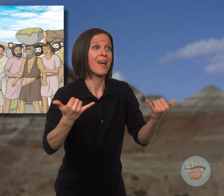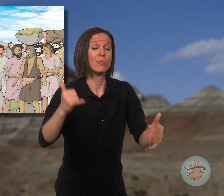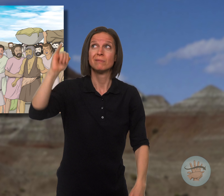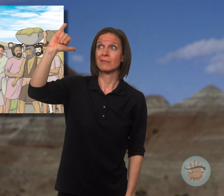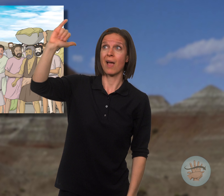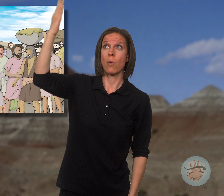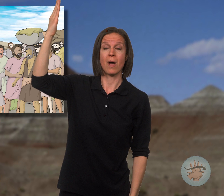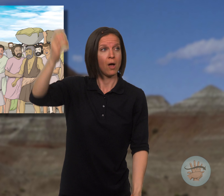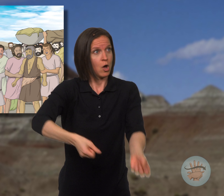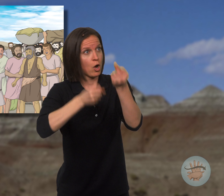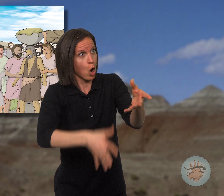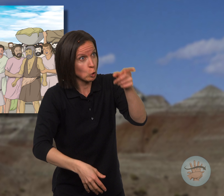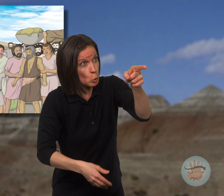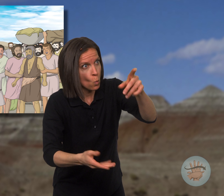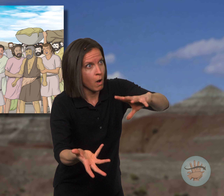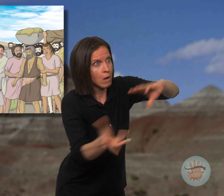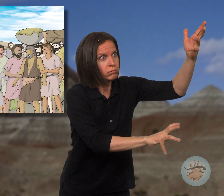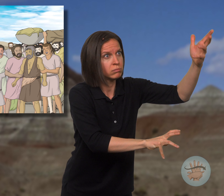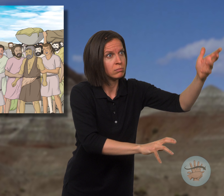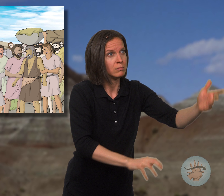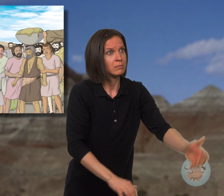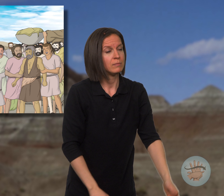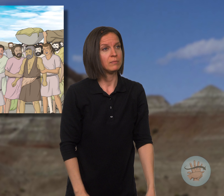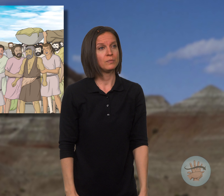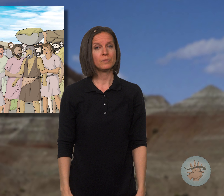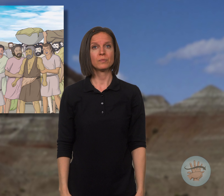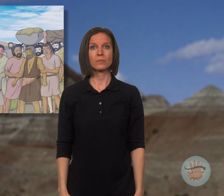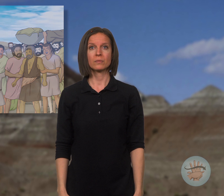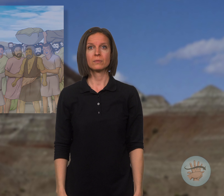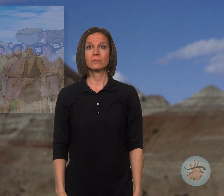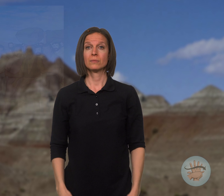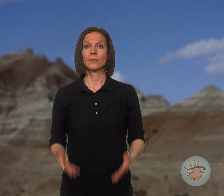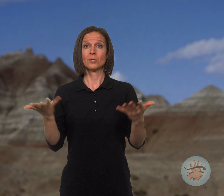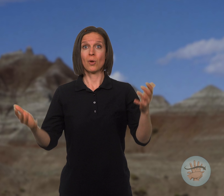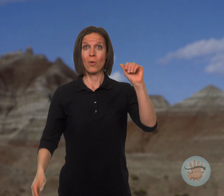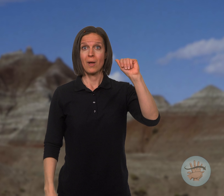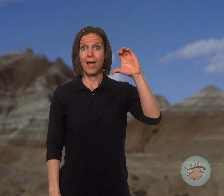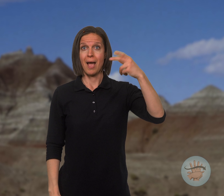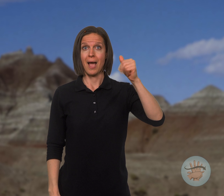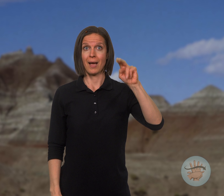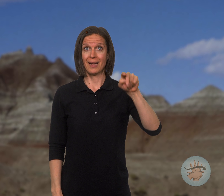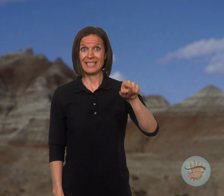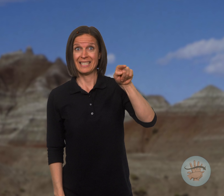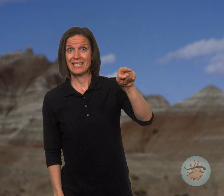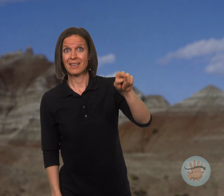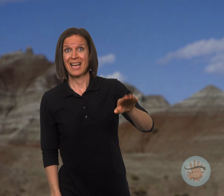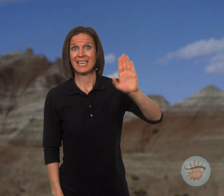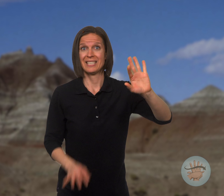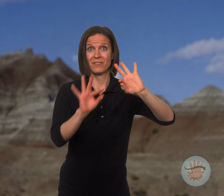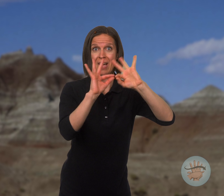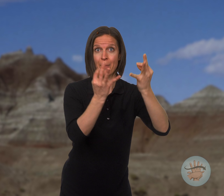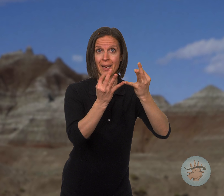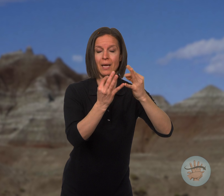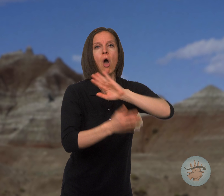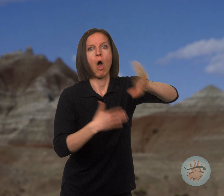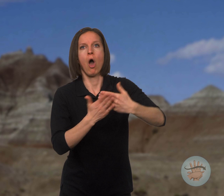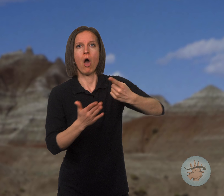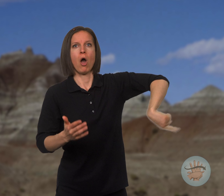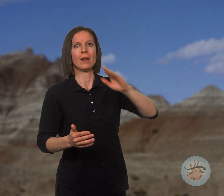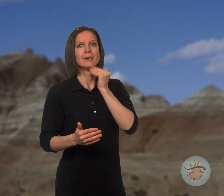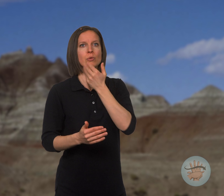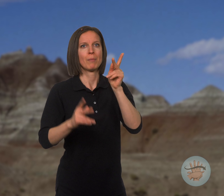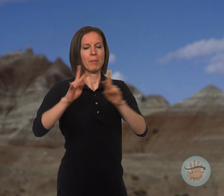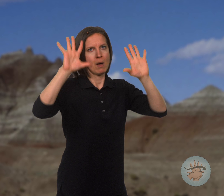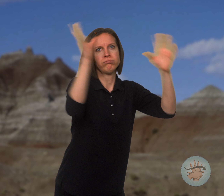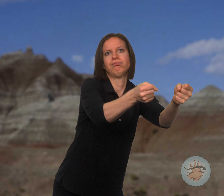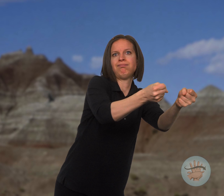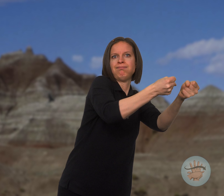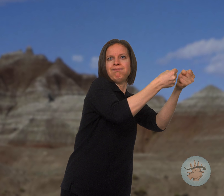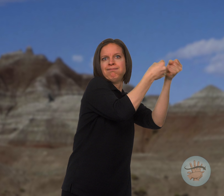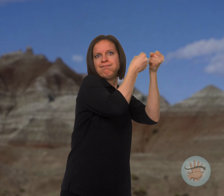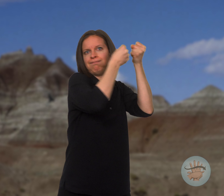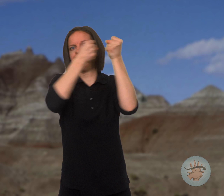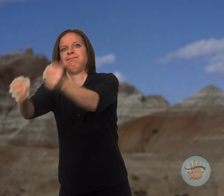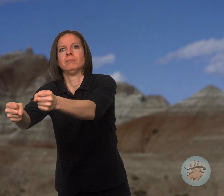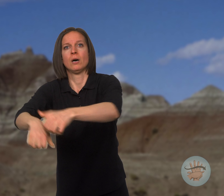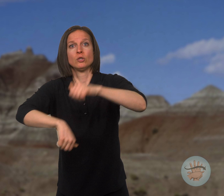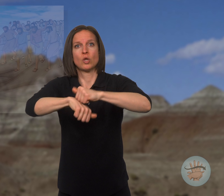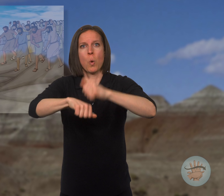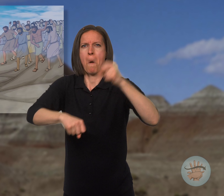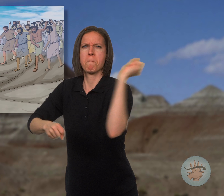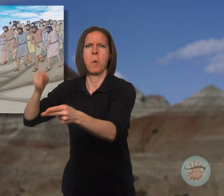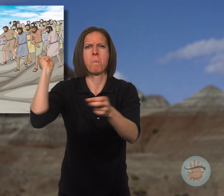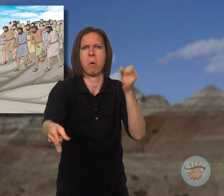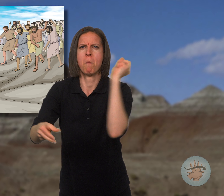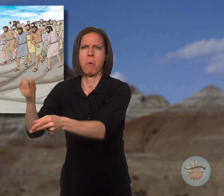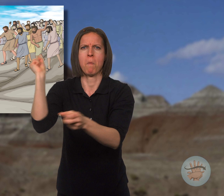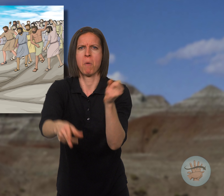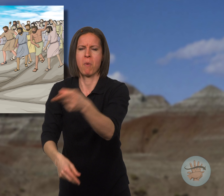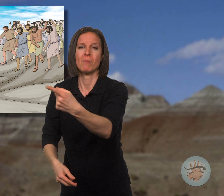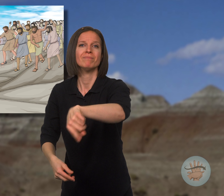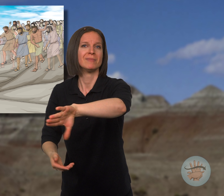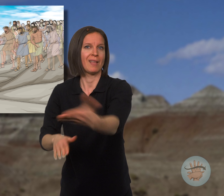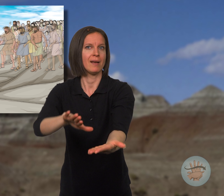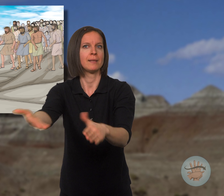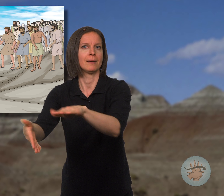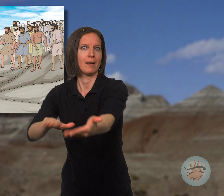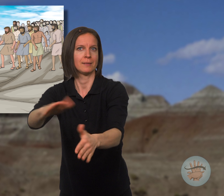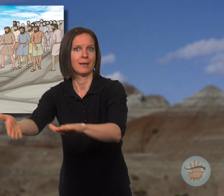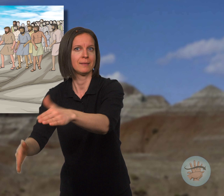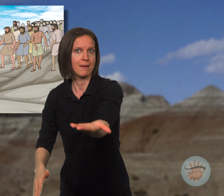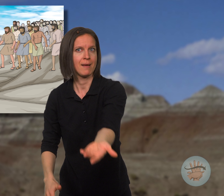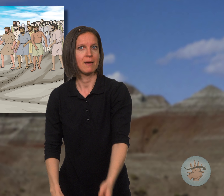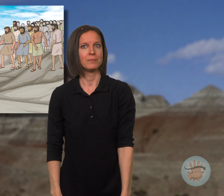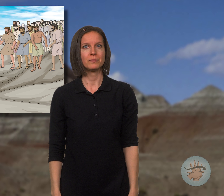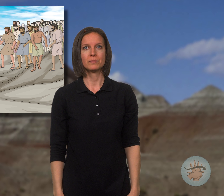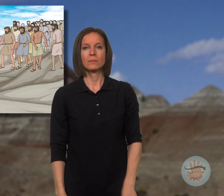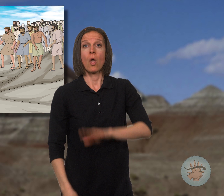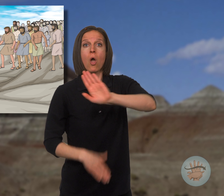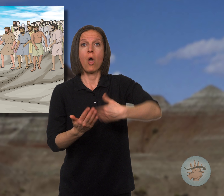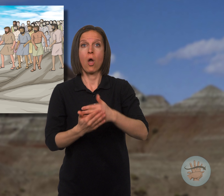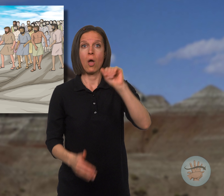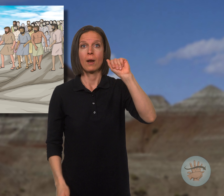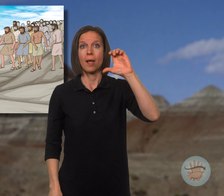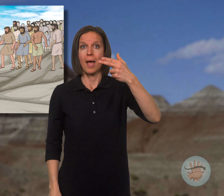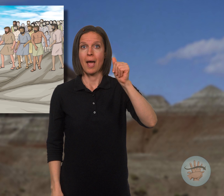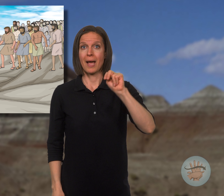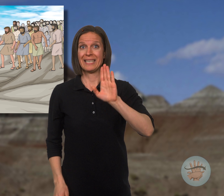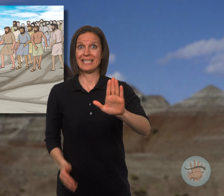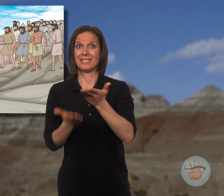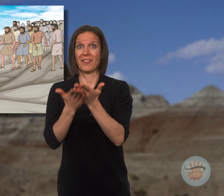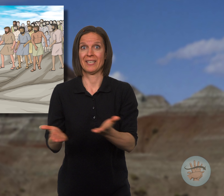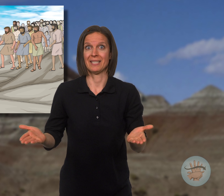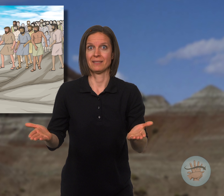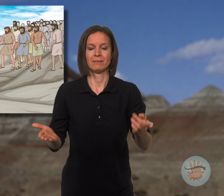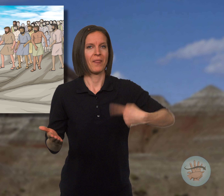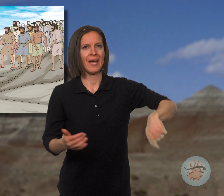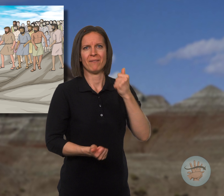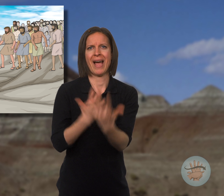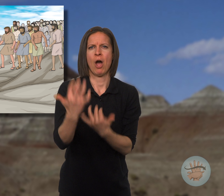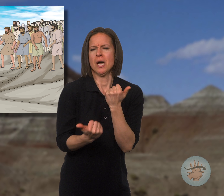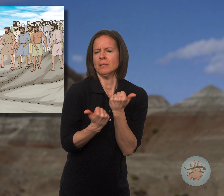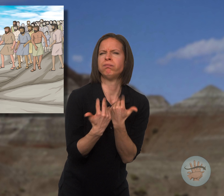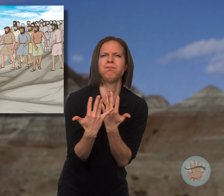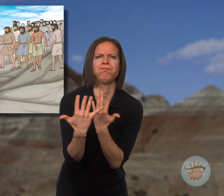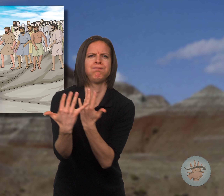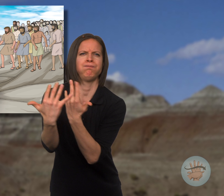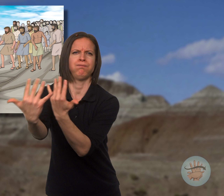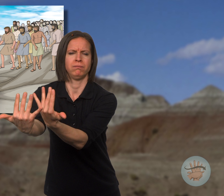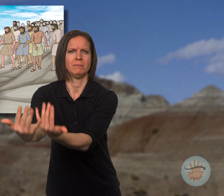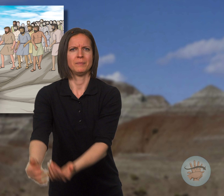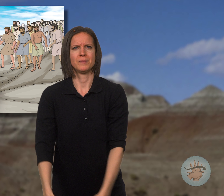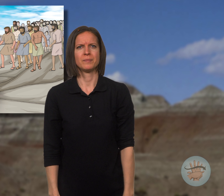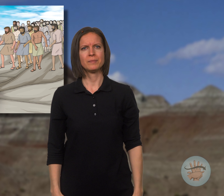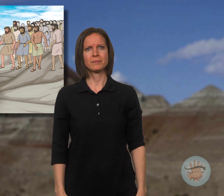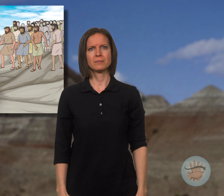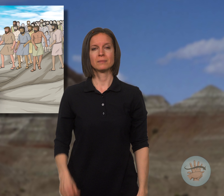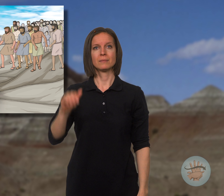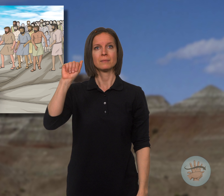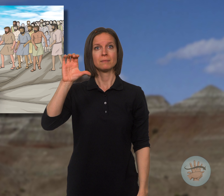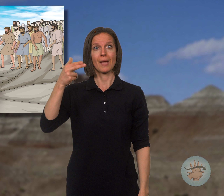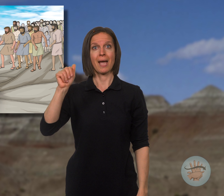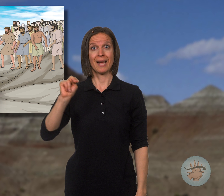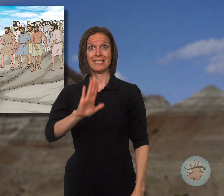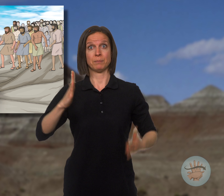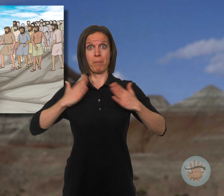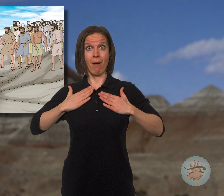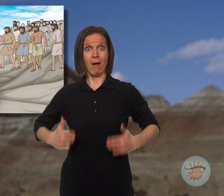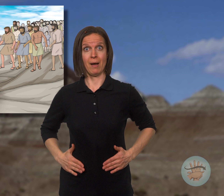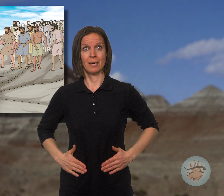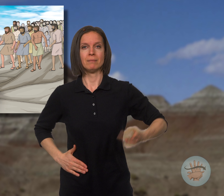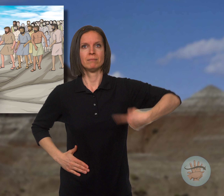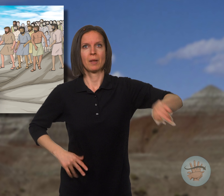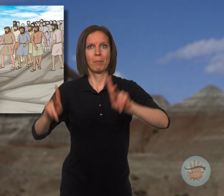“Why have you brought this trouble upon us?” said Joshua. “Today the LORD will bring trouble upon you!” And all Israel stoned him to death.